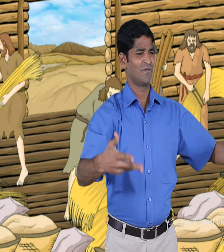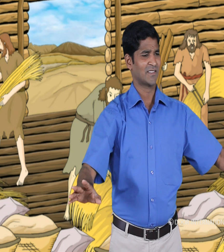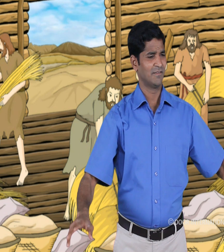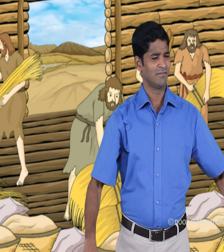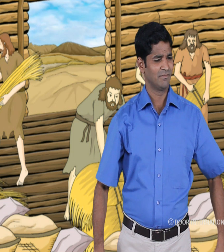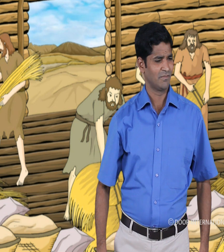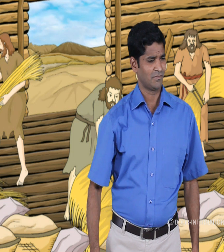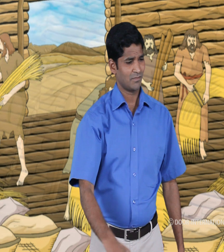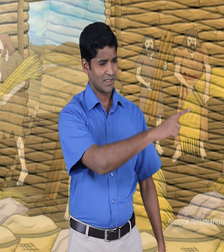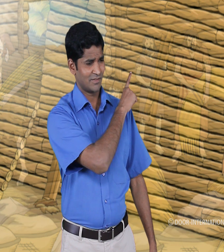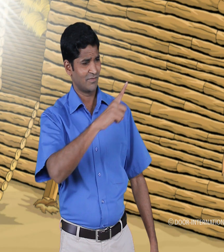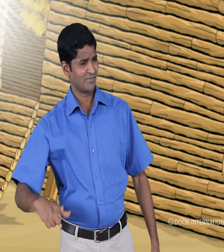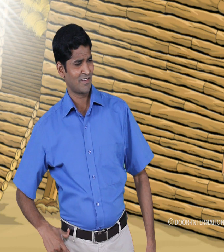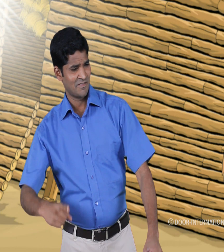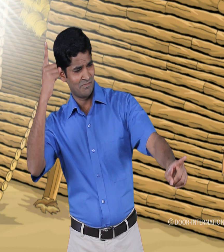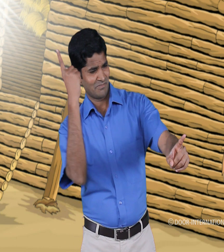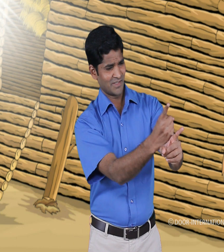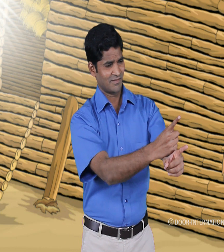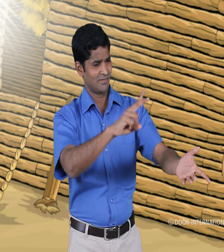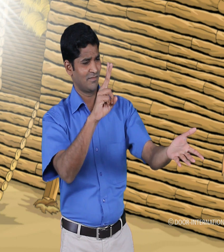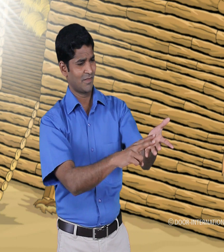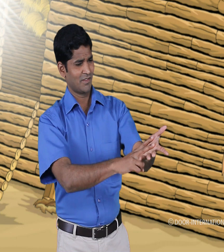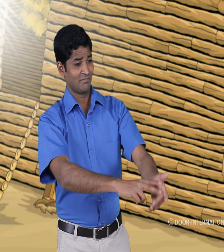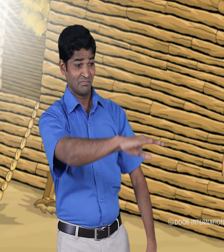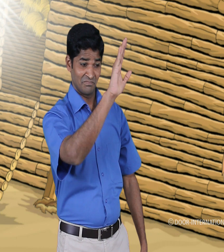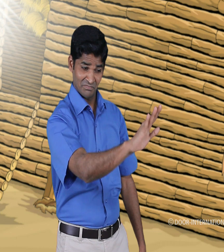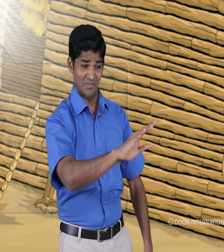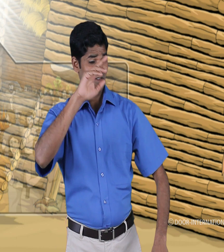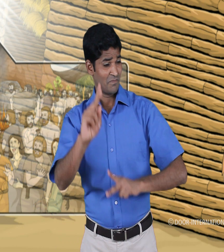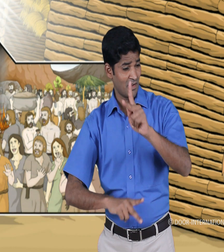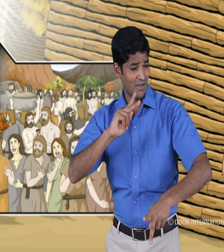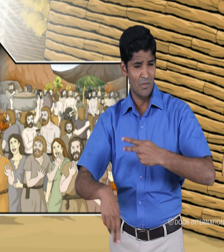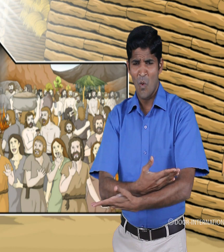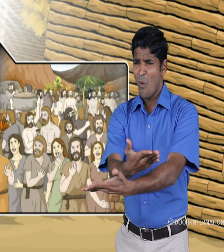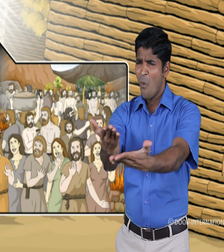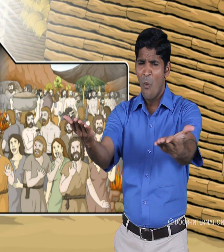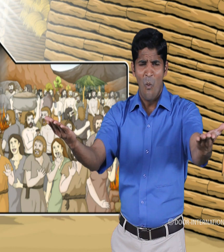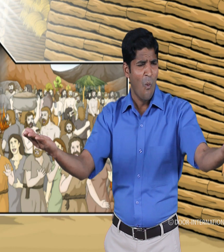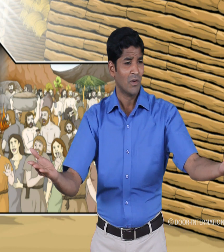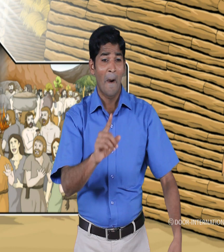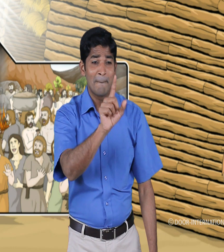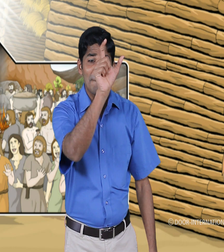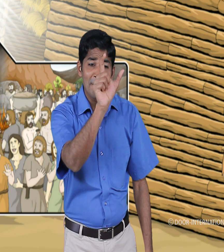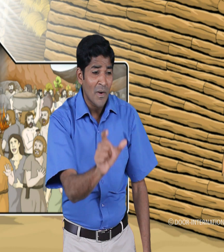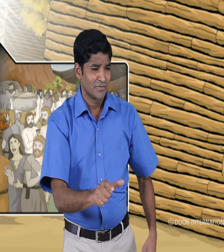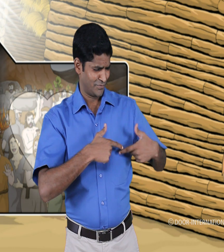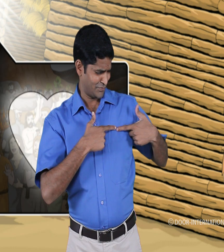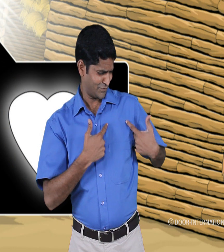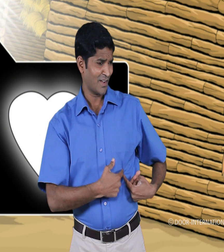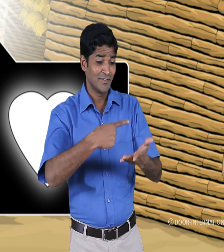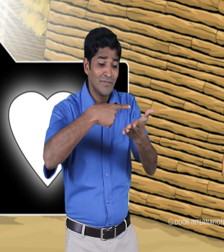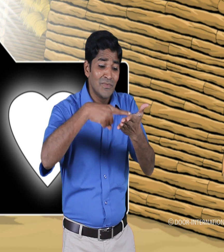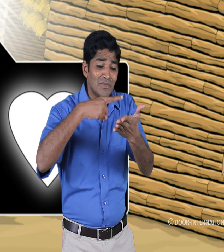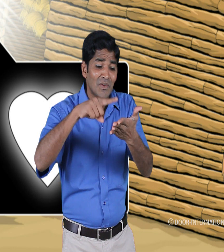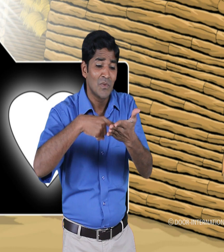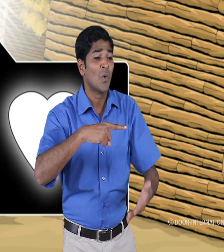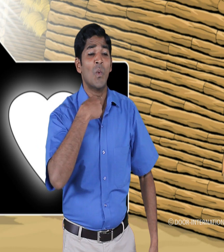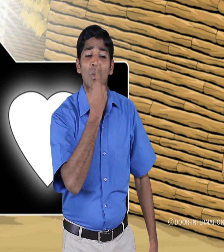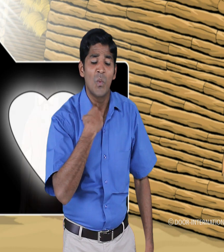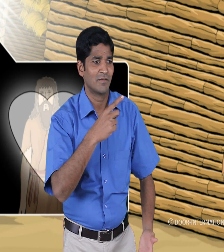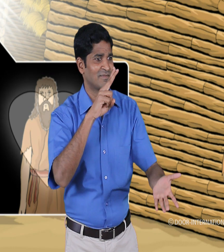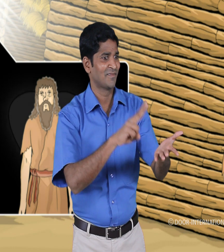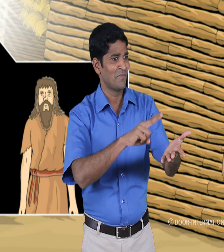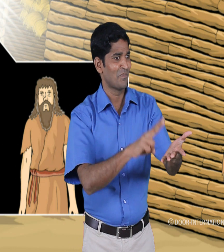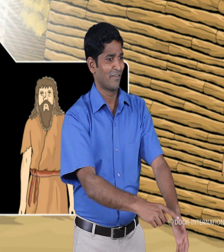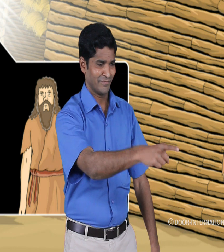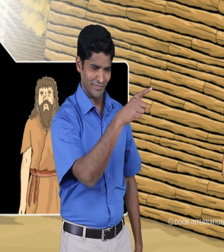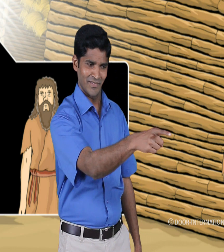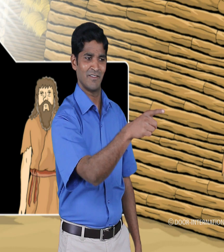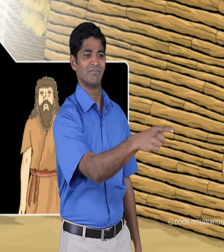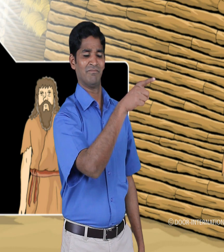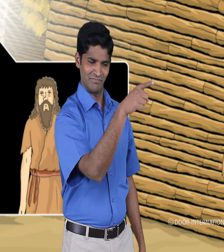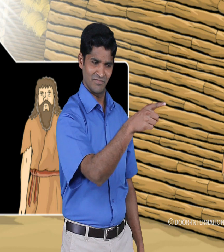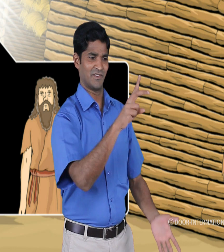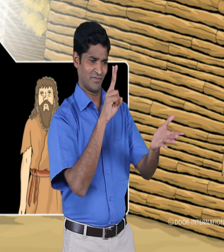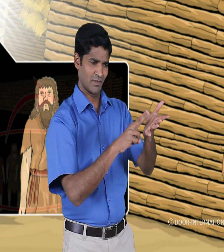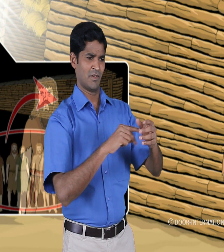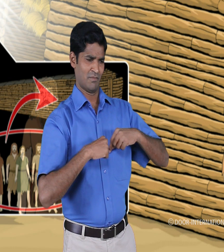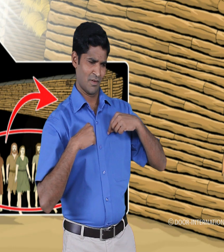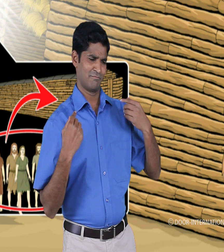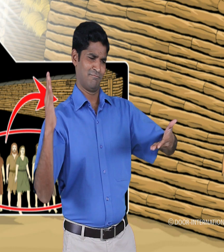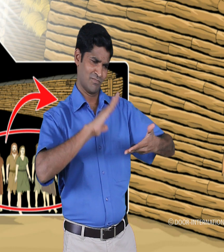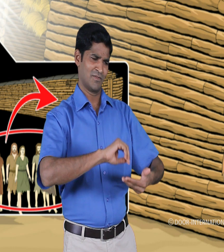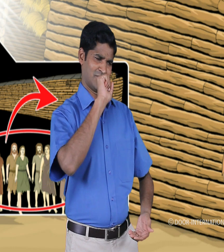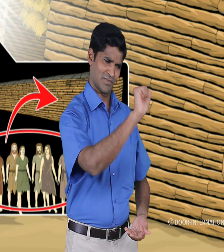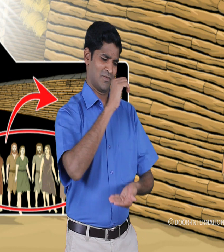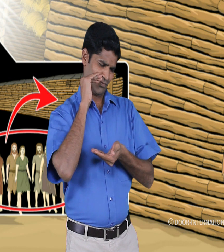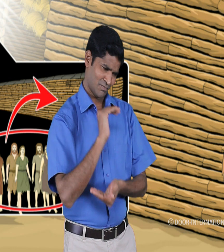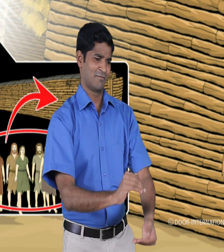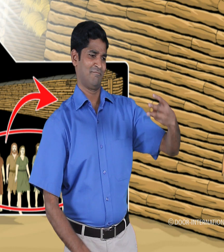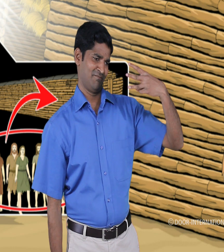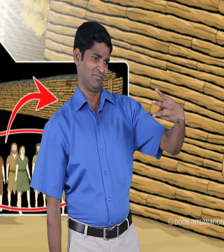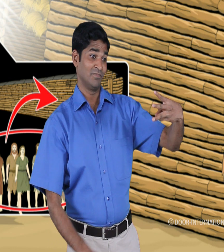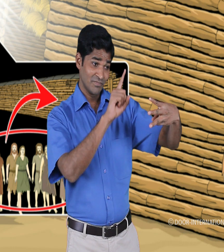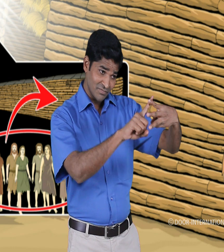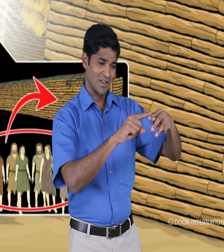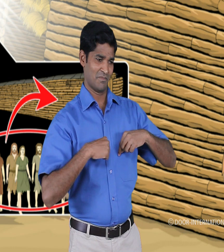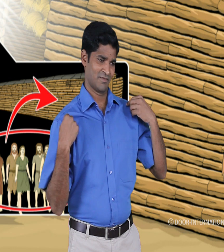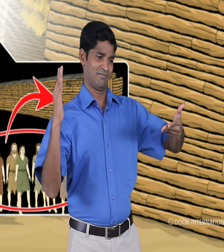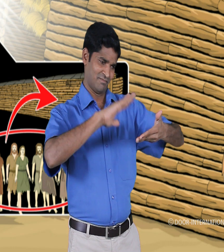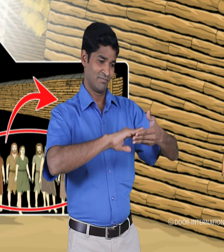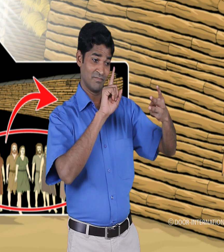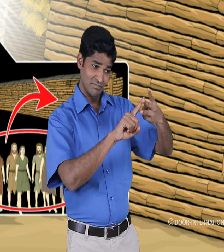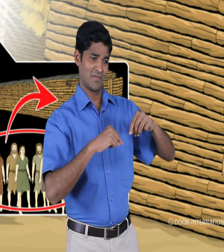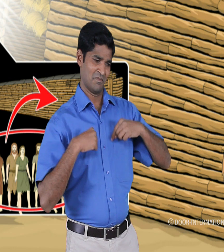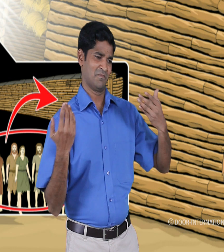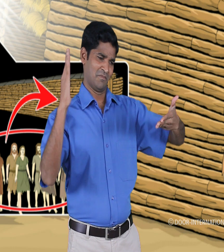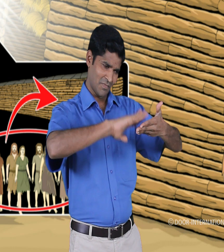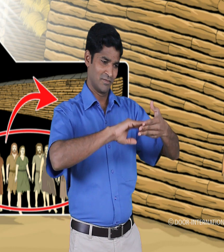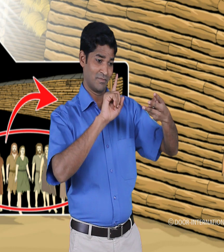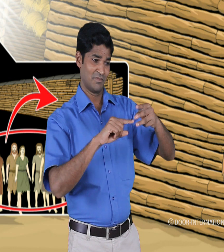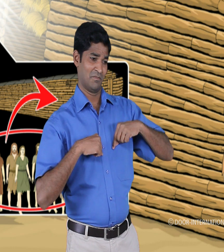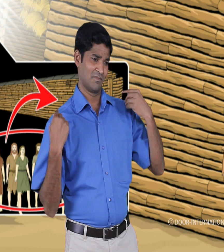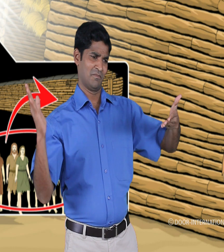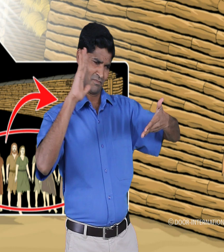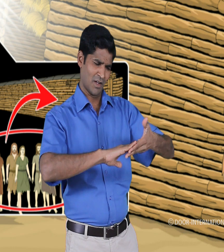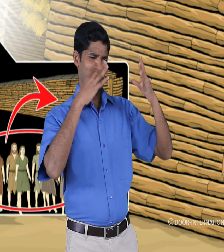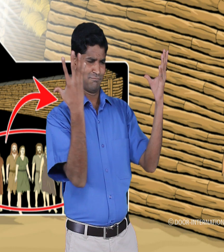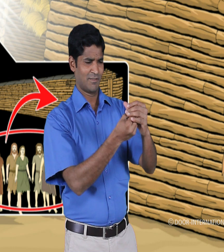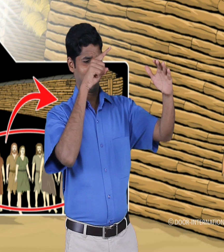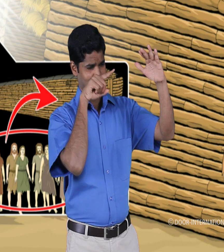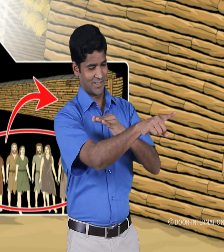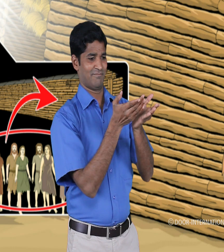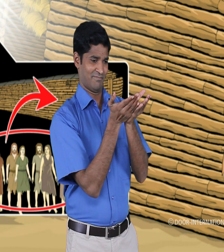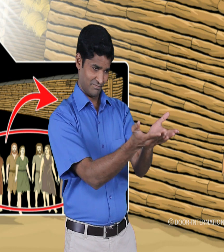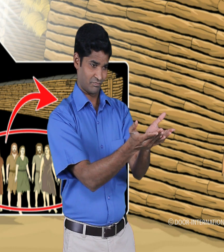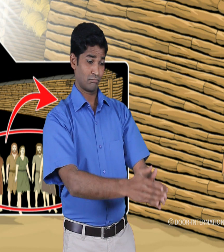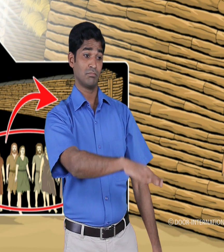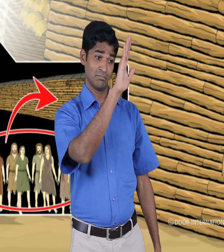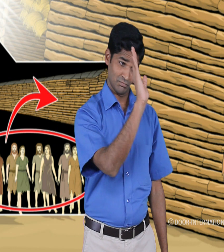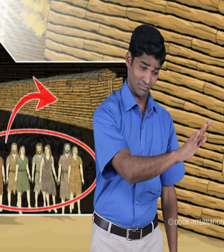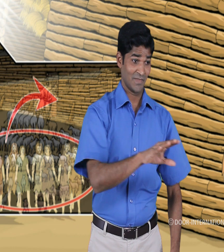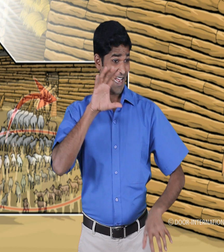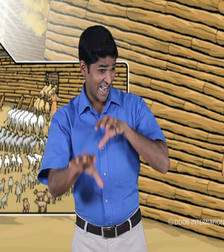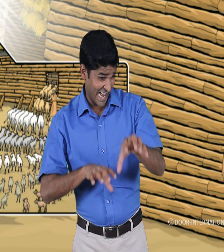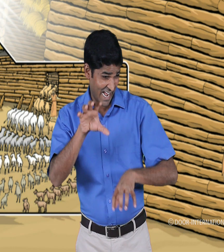Then the LORD said to Noah, “Go into the ark, you and all your family, because I have found you righteous in this generation.